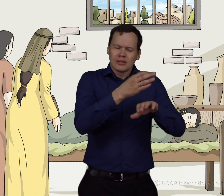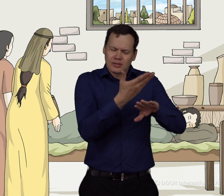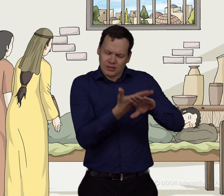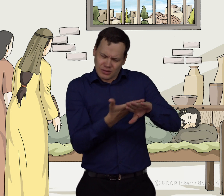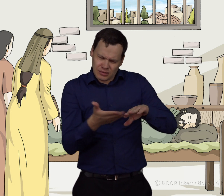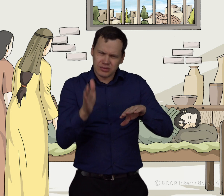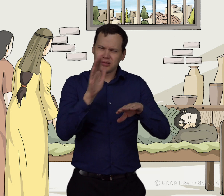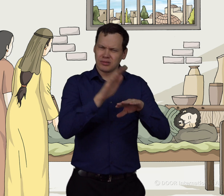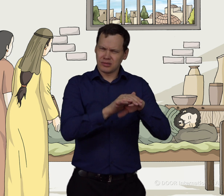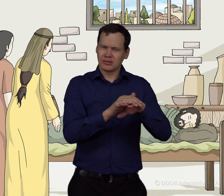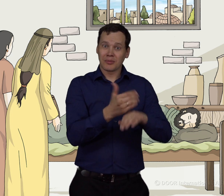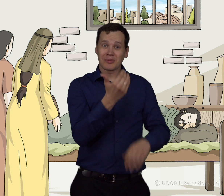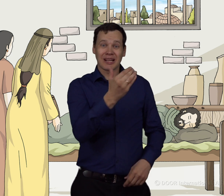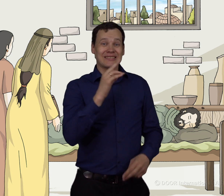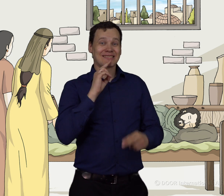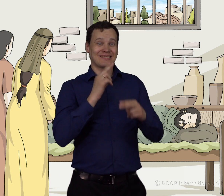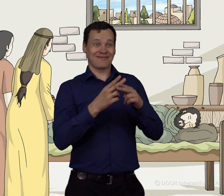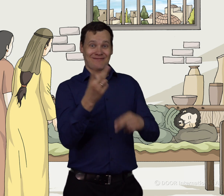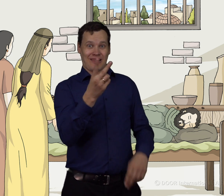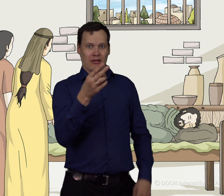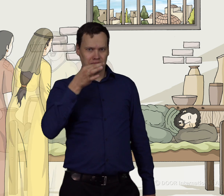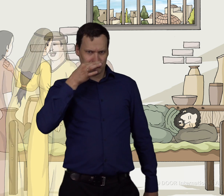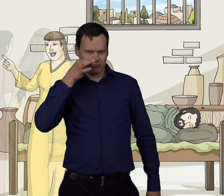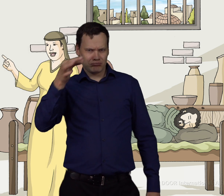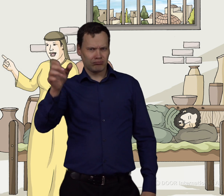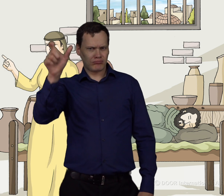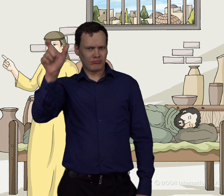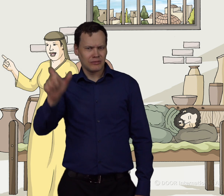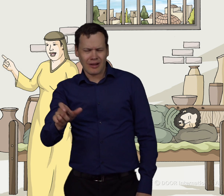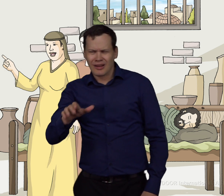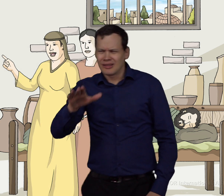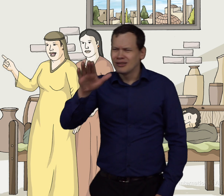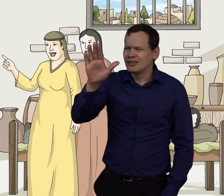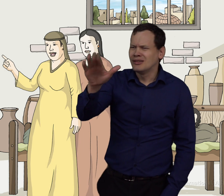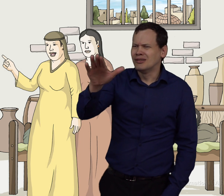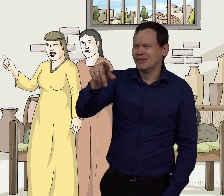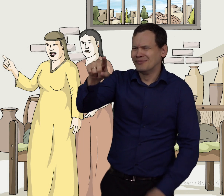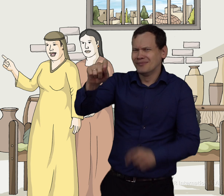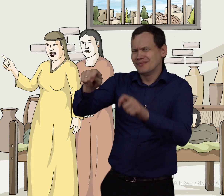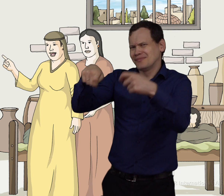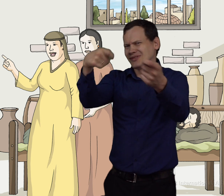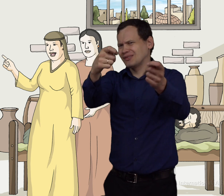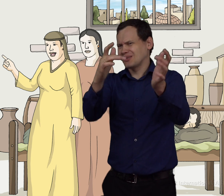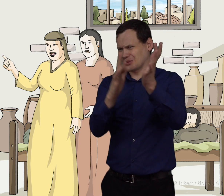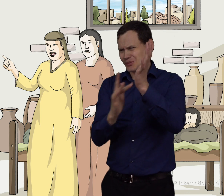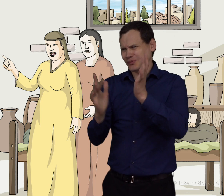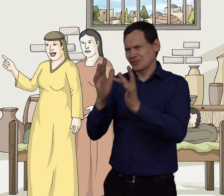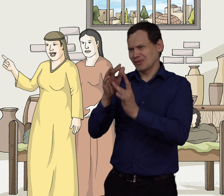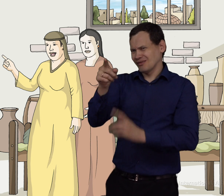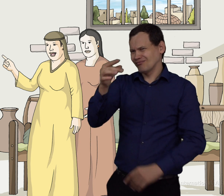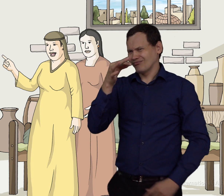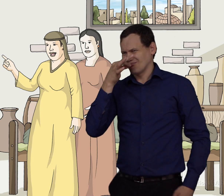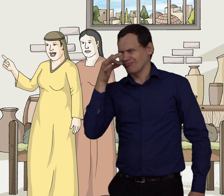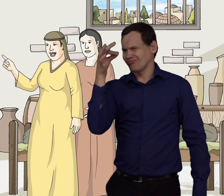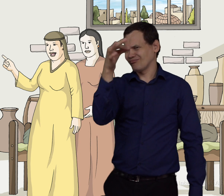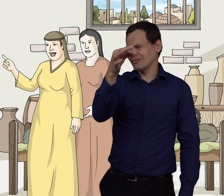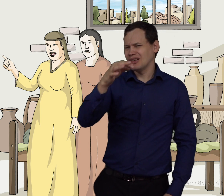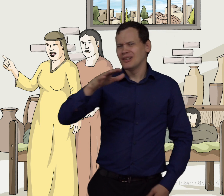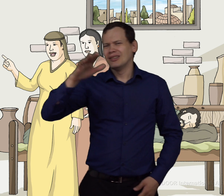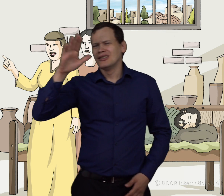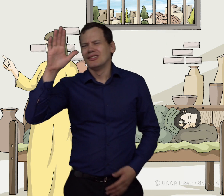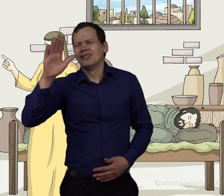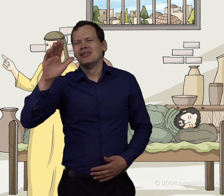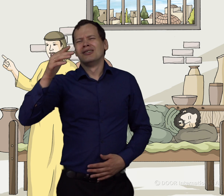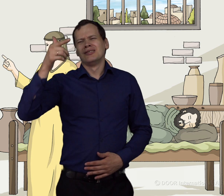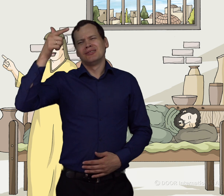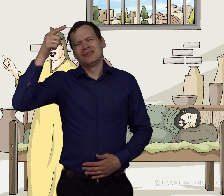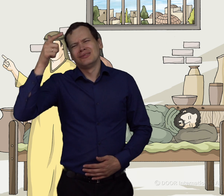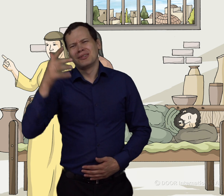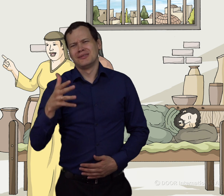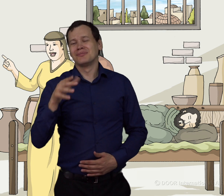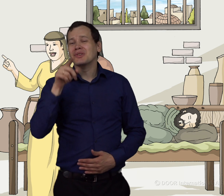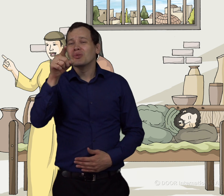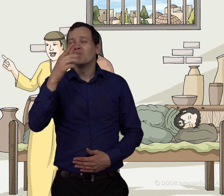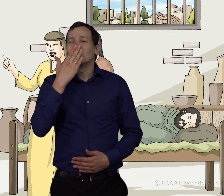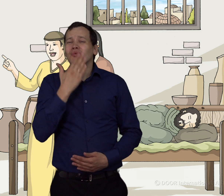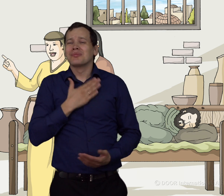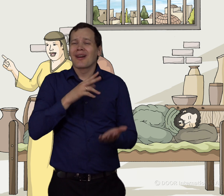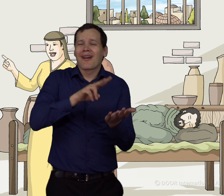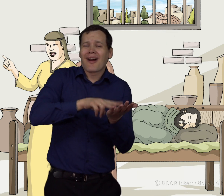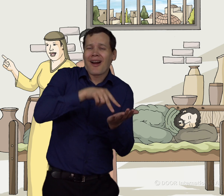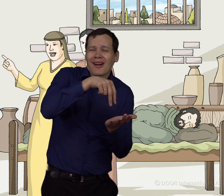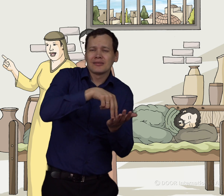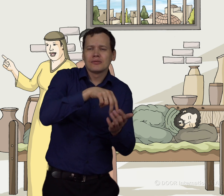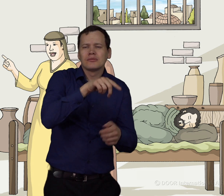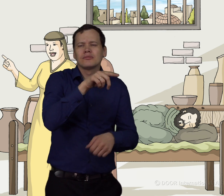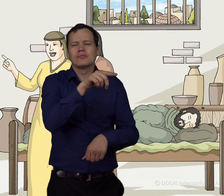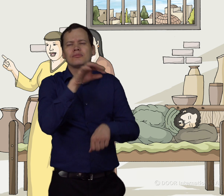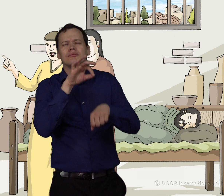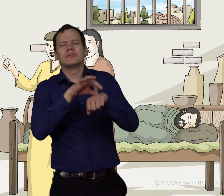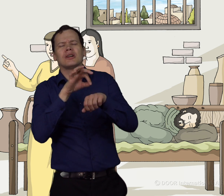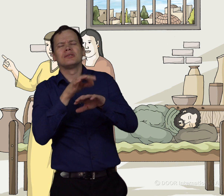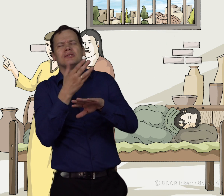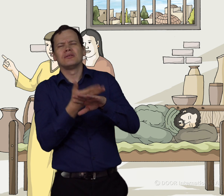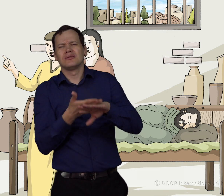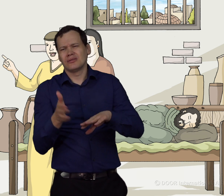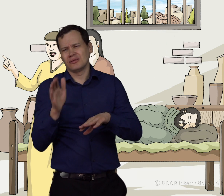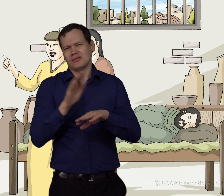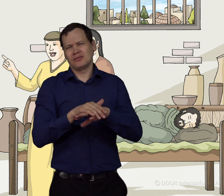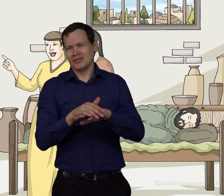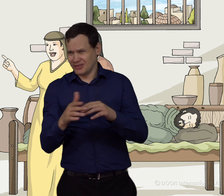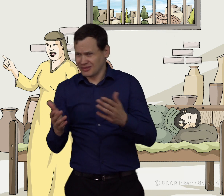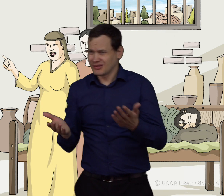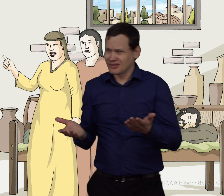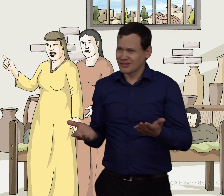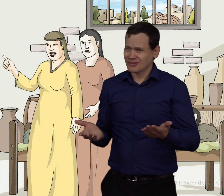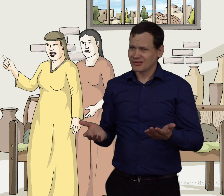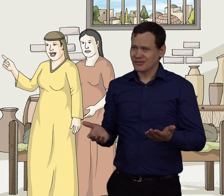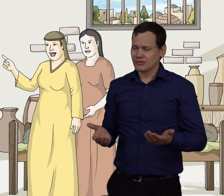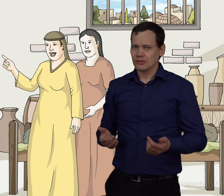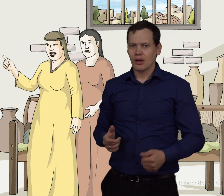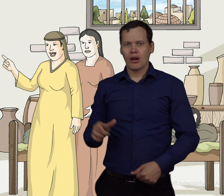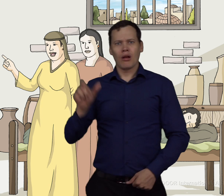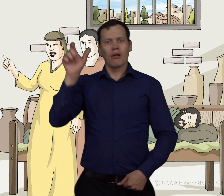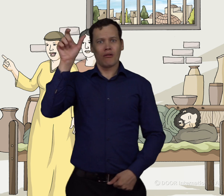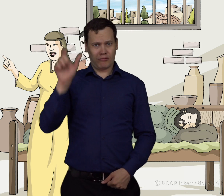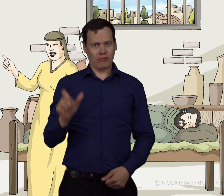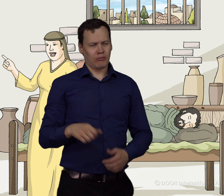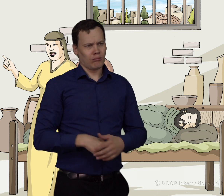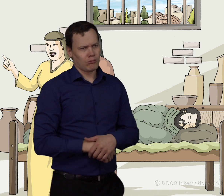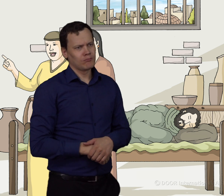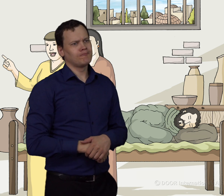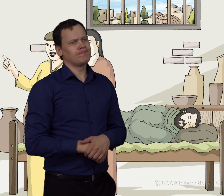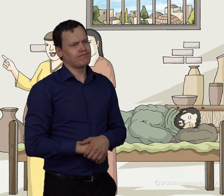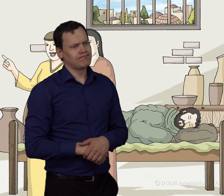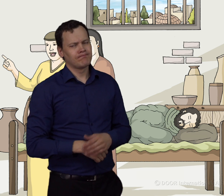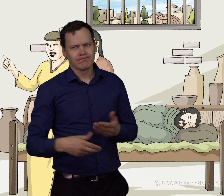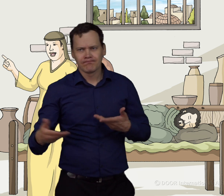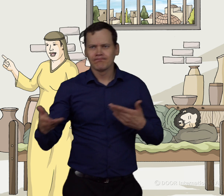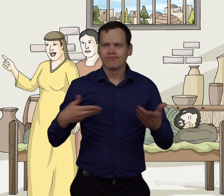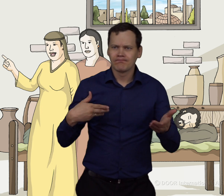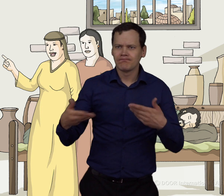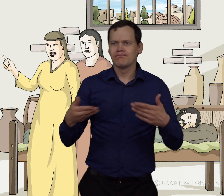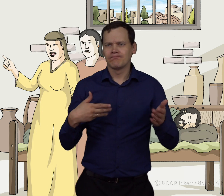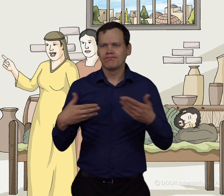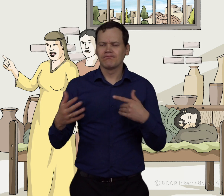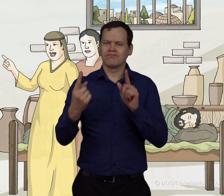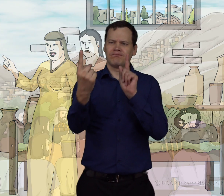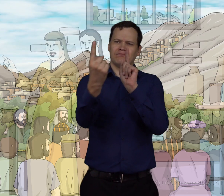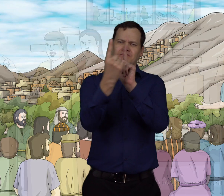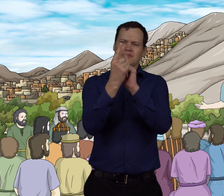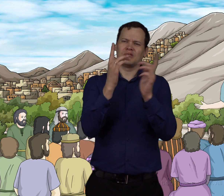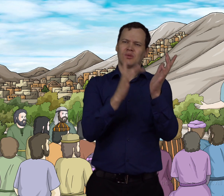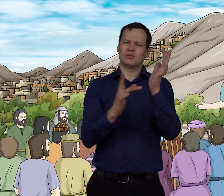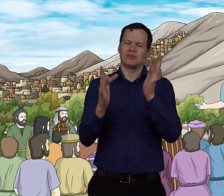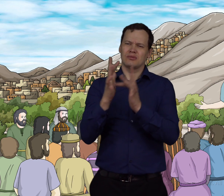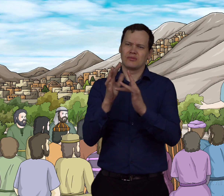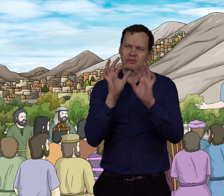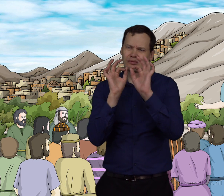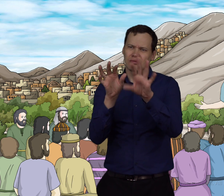(Mary, whose brother Lazarus was sick, was to anoint the Lord with perfume and wipe His feet with her hair.) So the sisters sent word to Jesus, “Lord, the one You love is sick.”